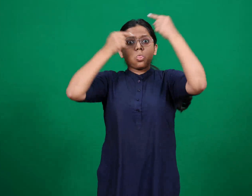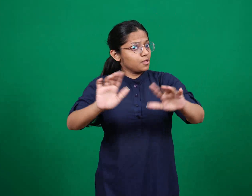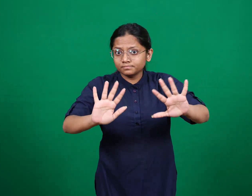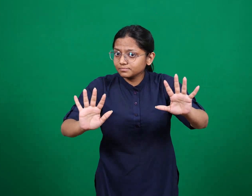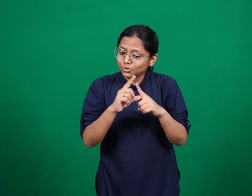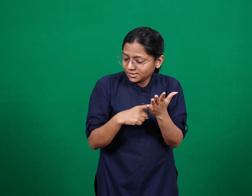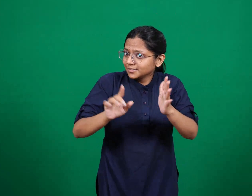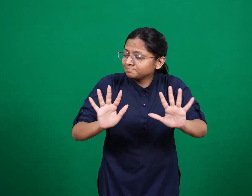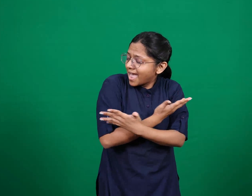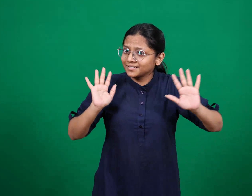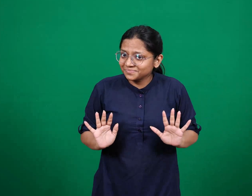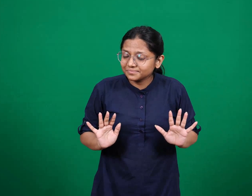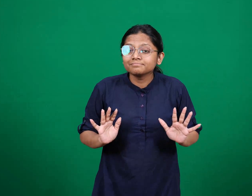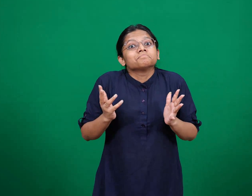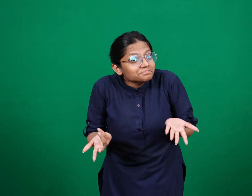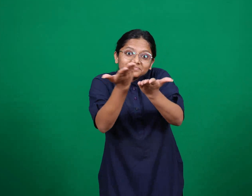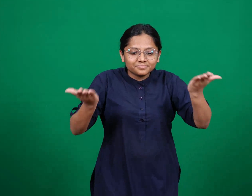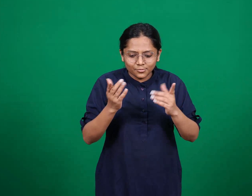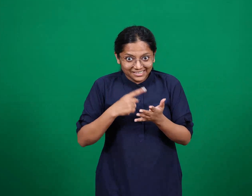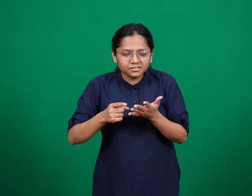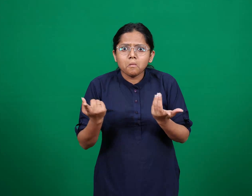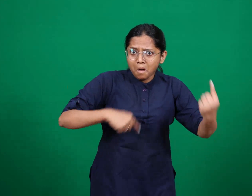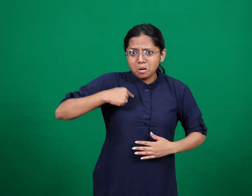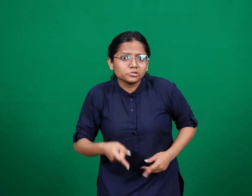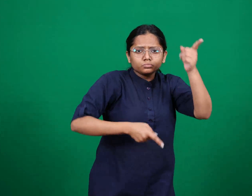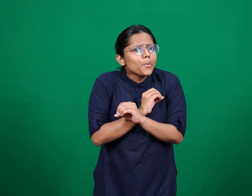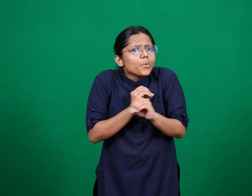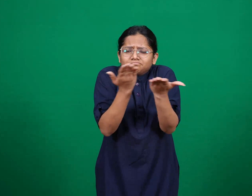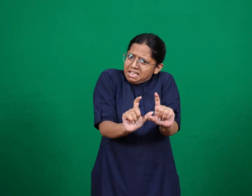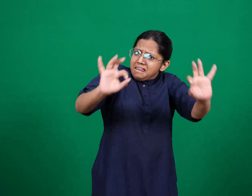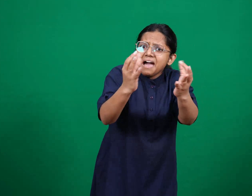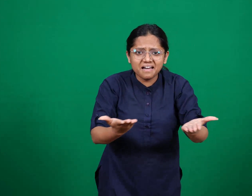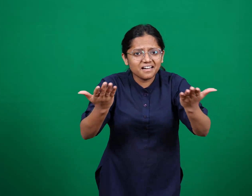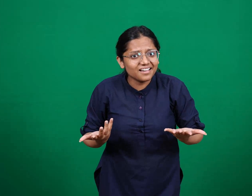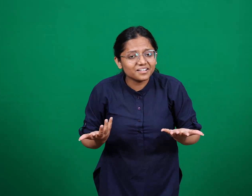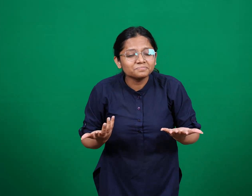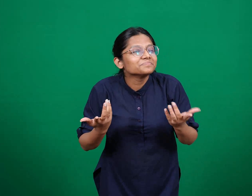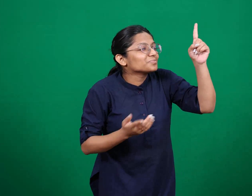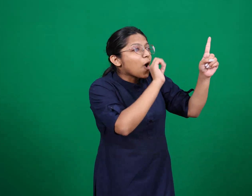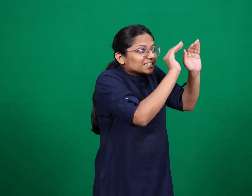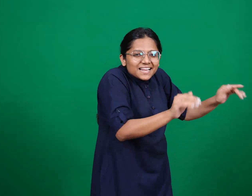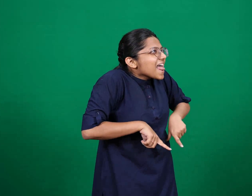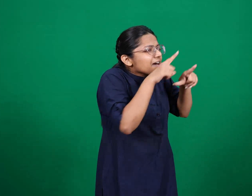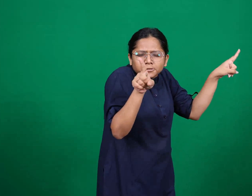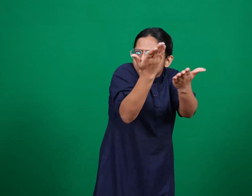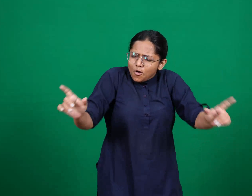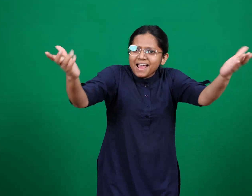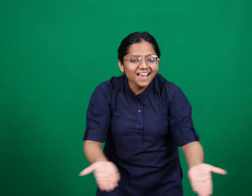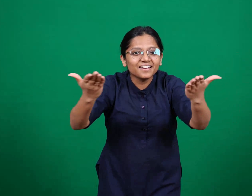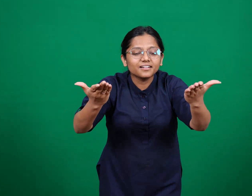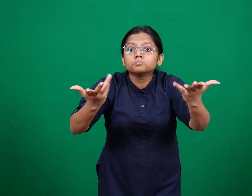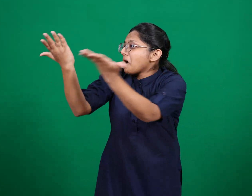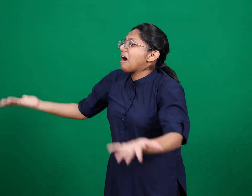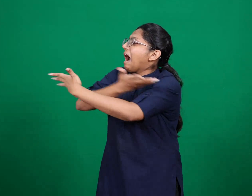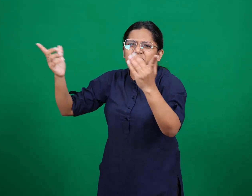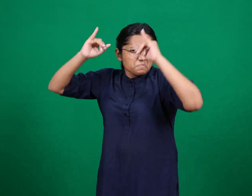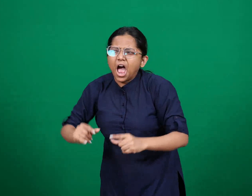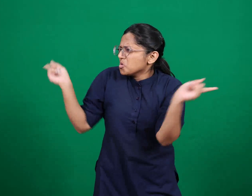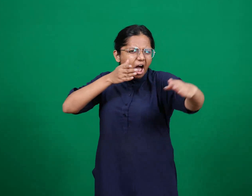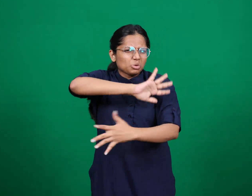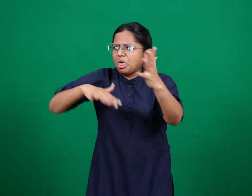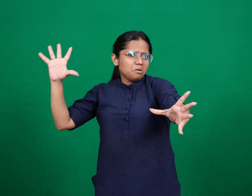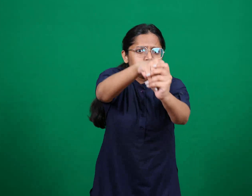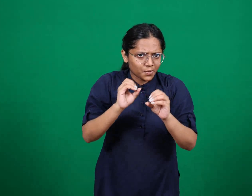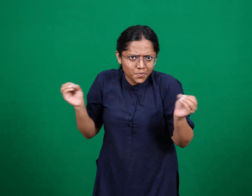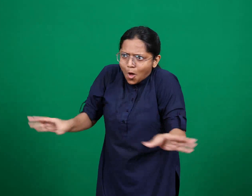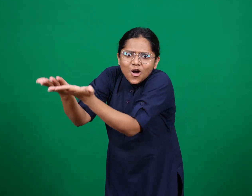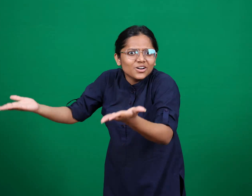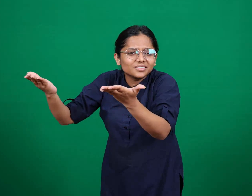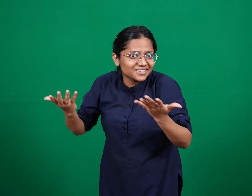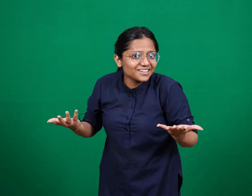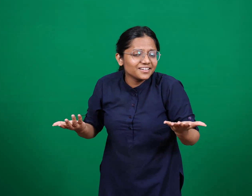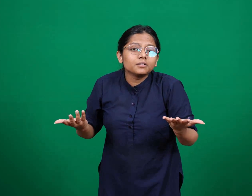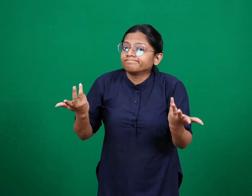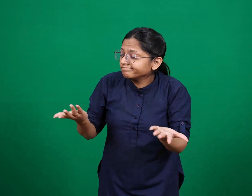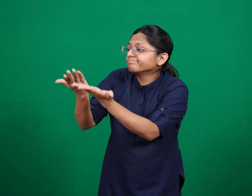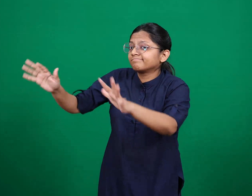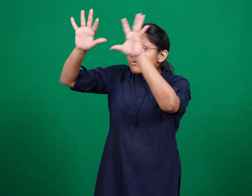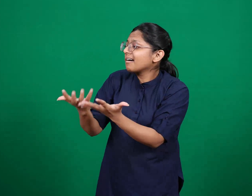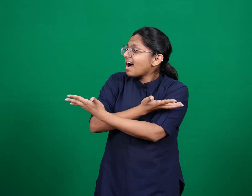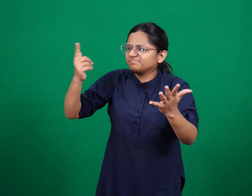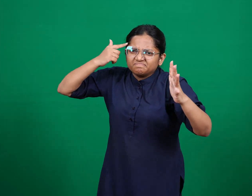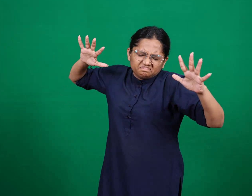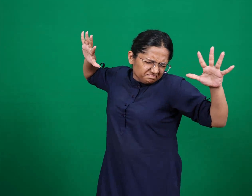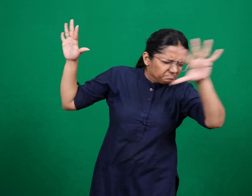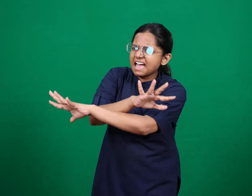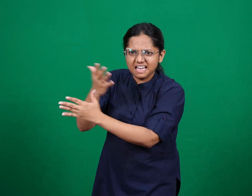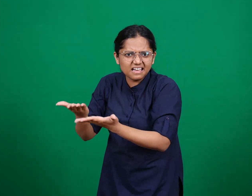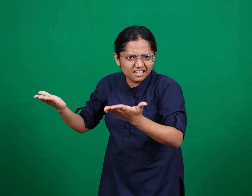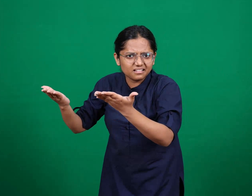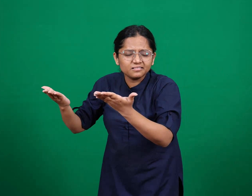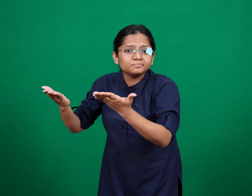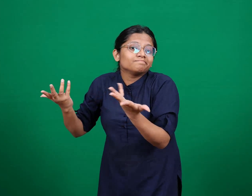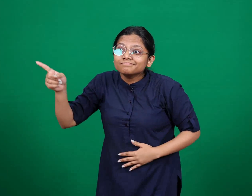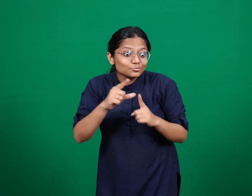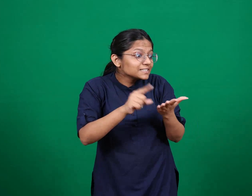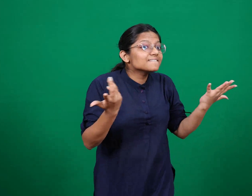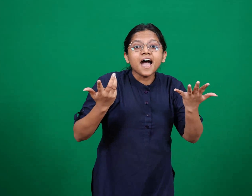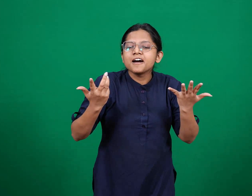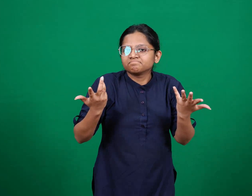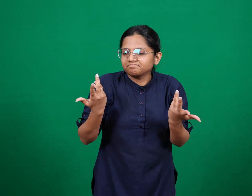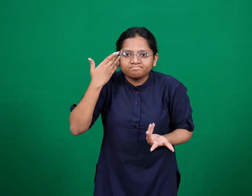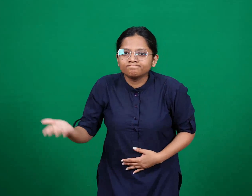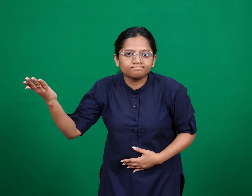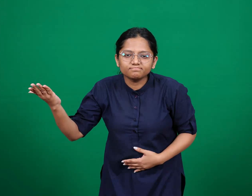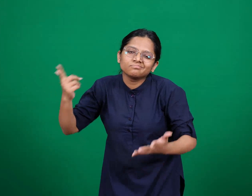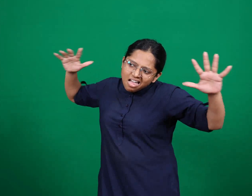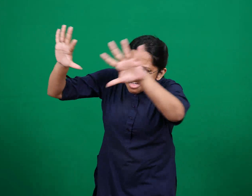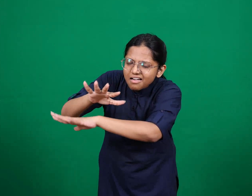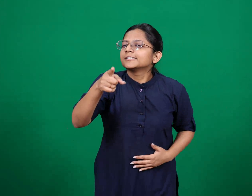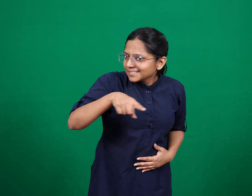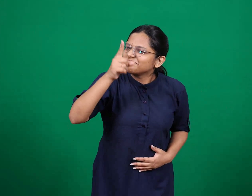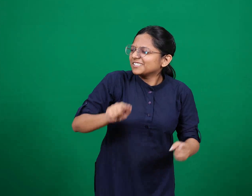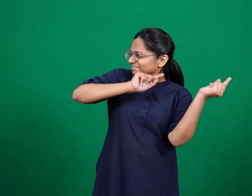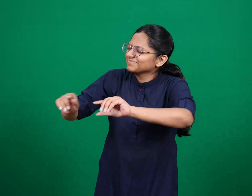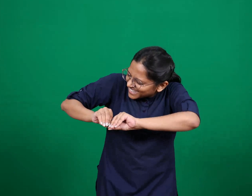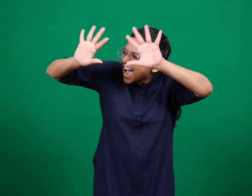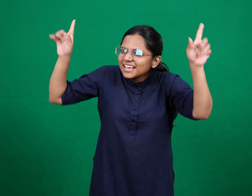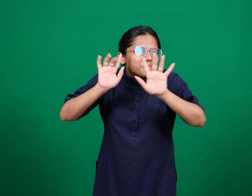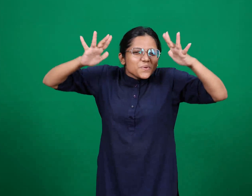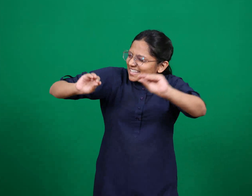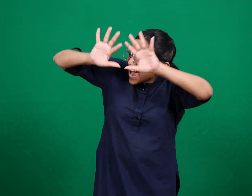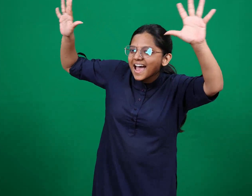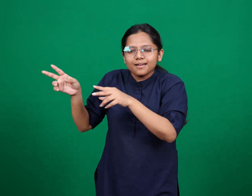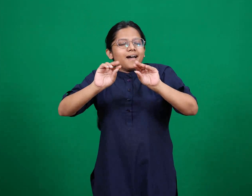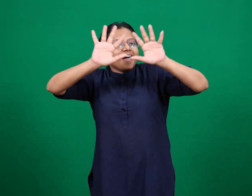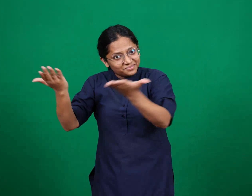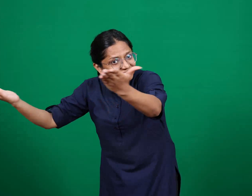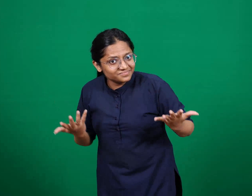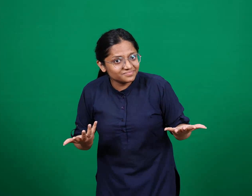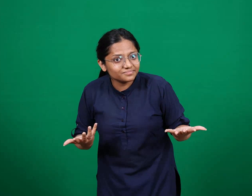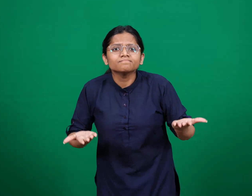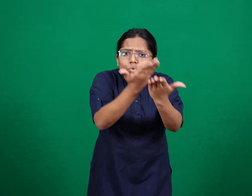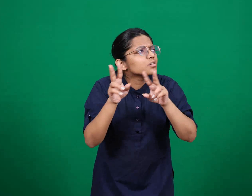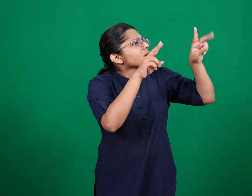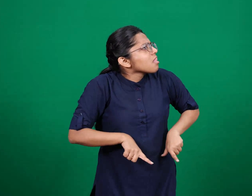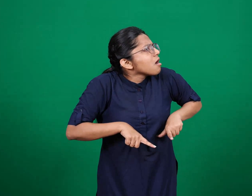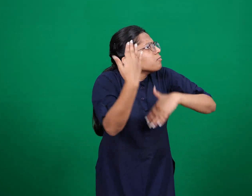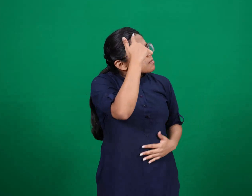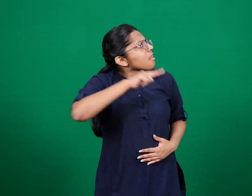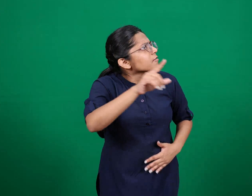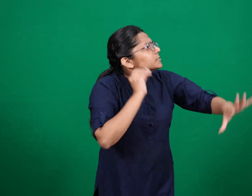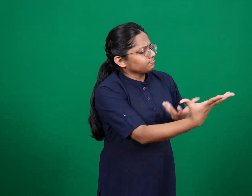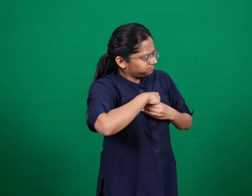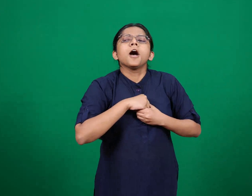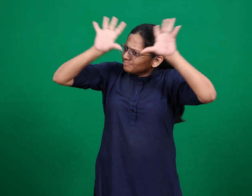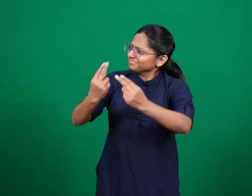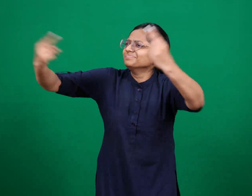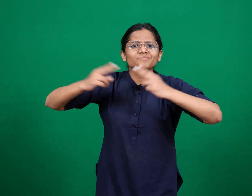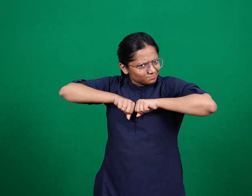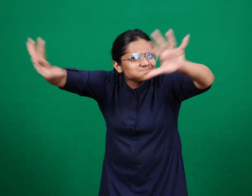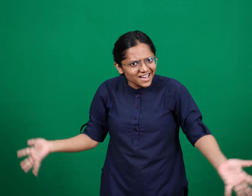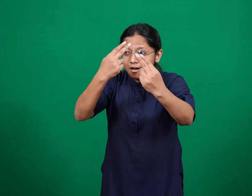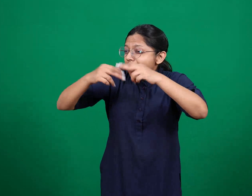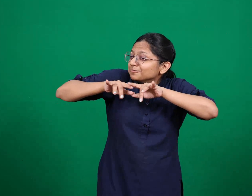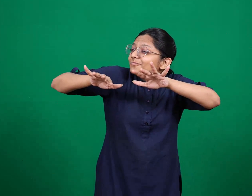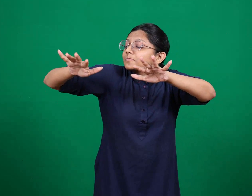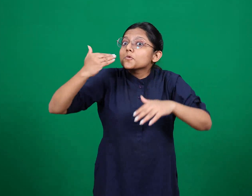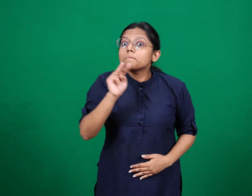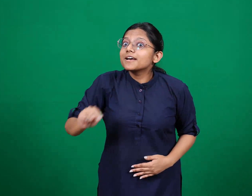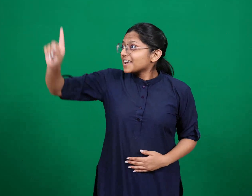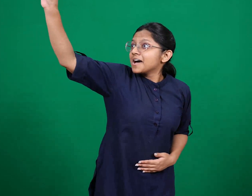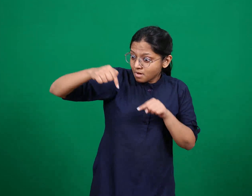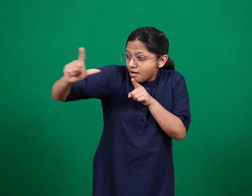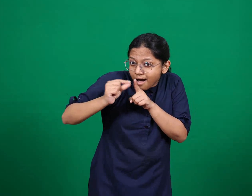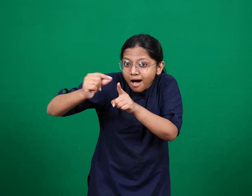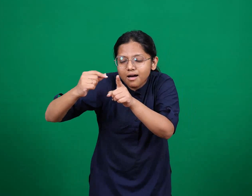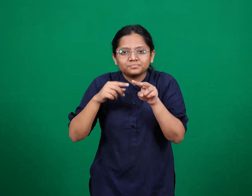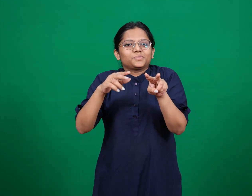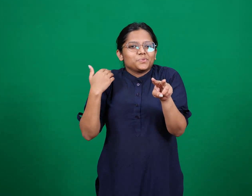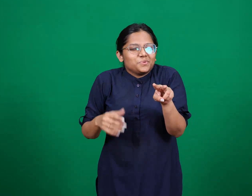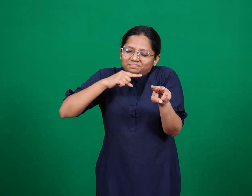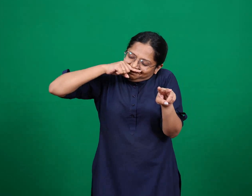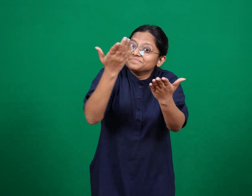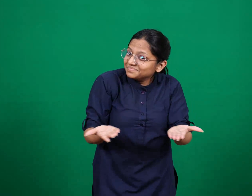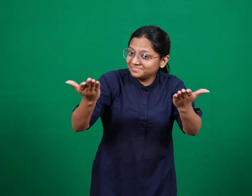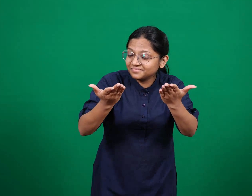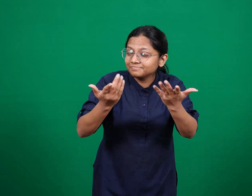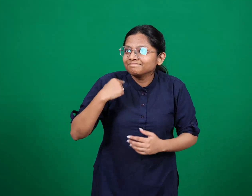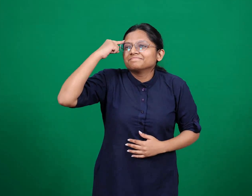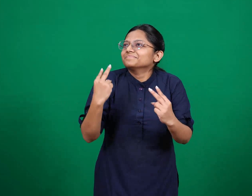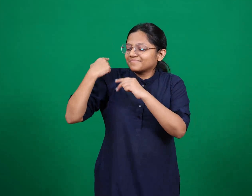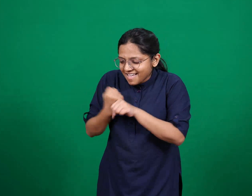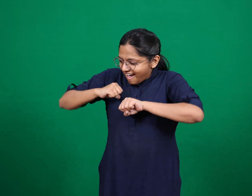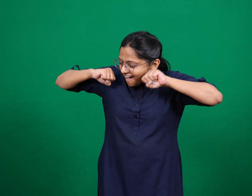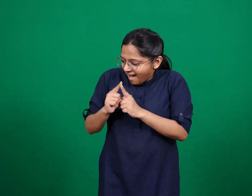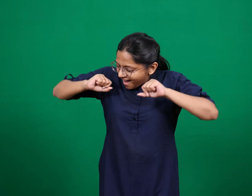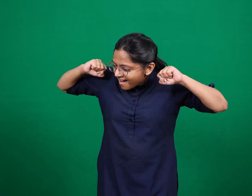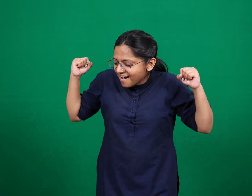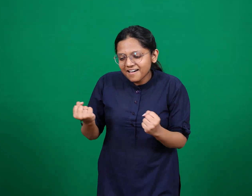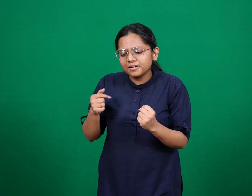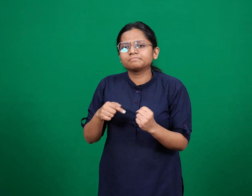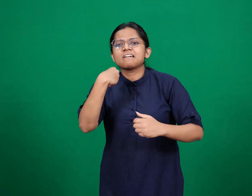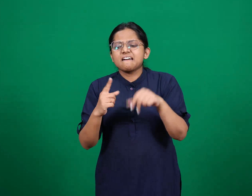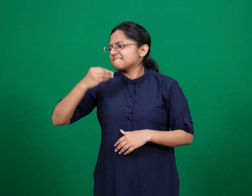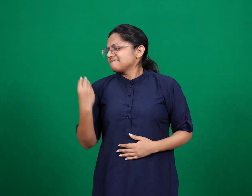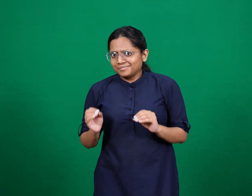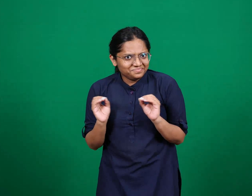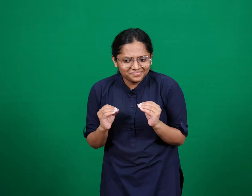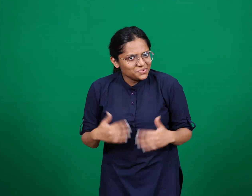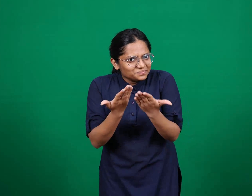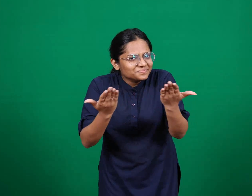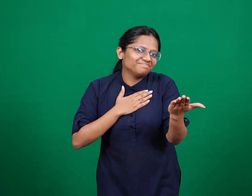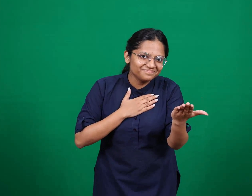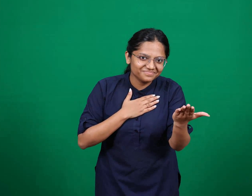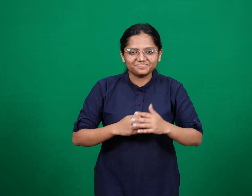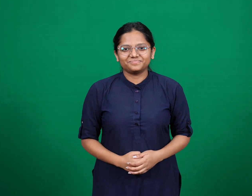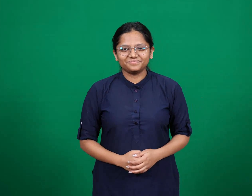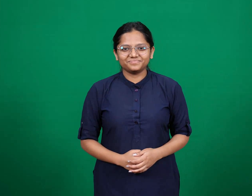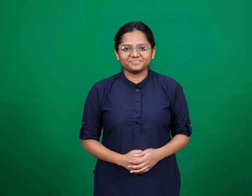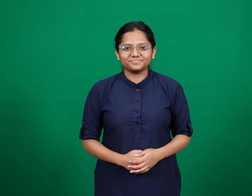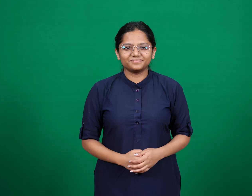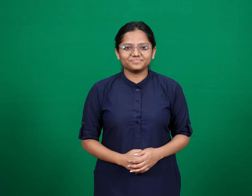Do everything without complaining or arguing, so that you may be blameless and pure, children of God without fault in a crooked and perverse generation, in which you shine as lights in the world as you hold forth the word of life, in order that I may boast on the day of Christ that I did not run or labor in vain.